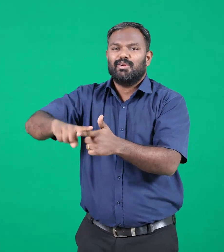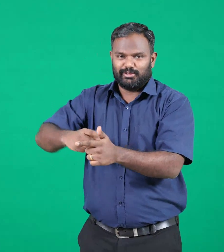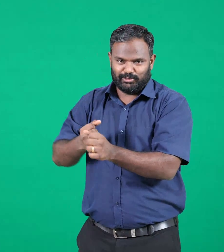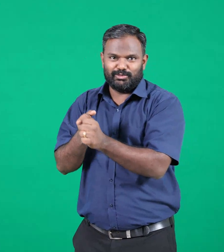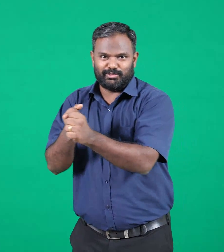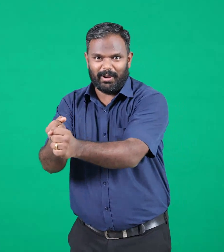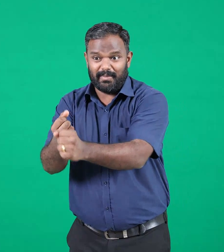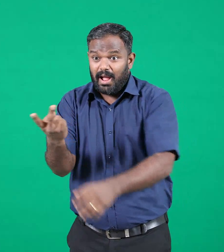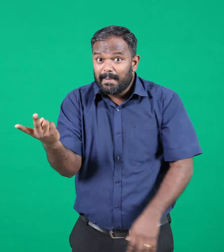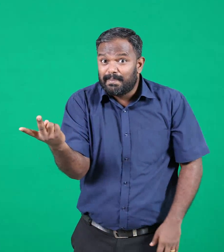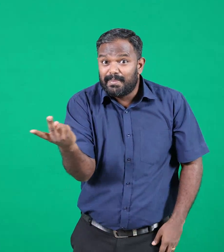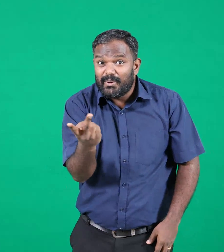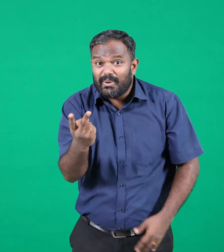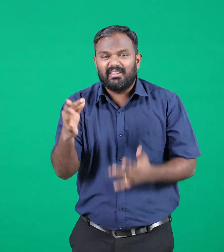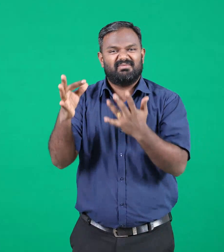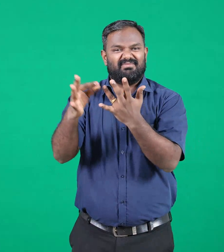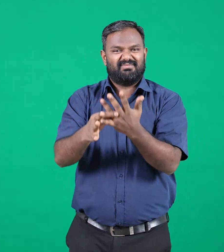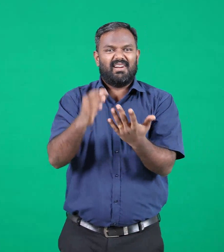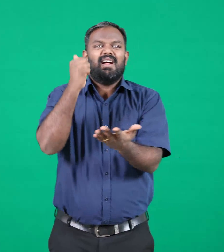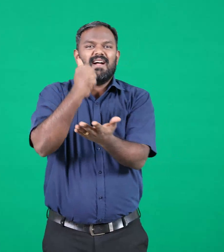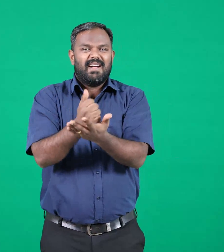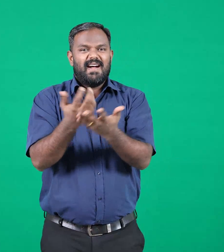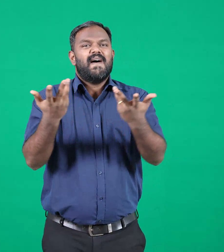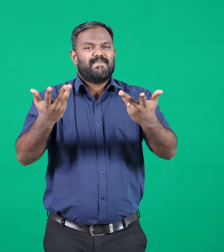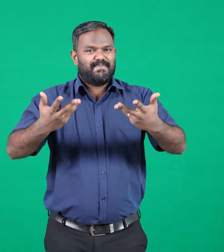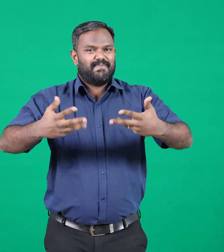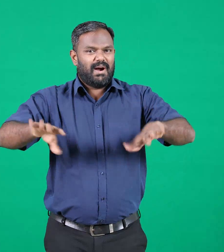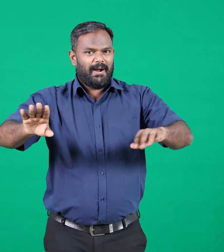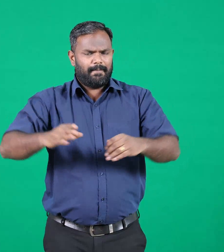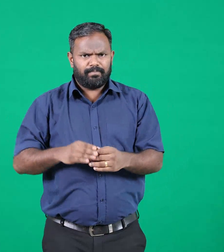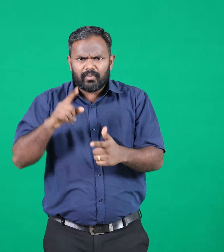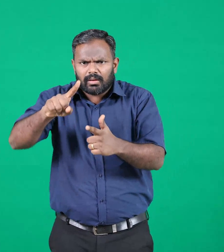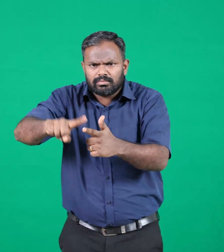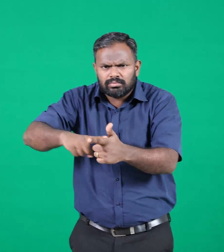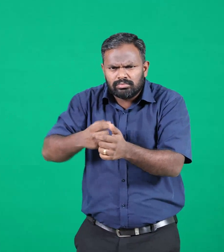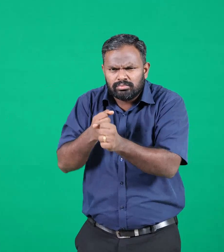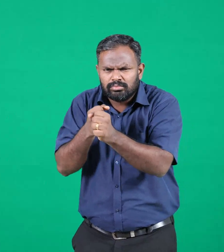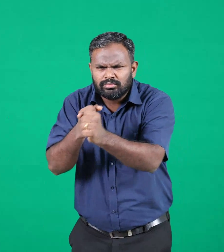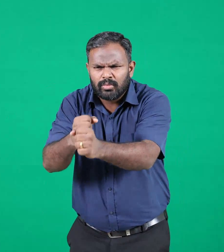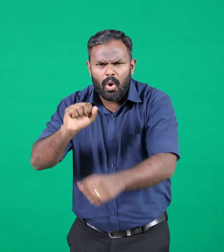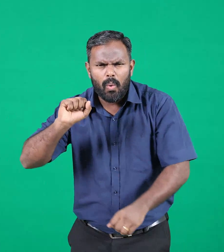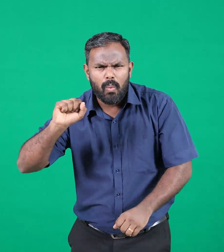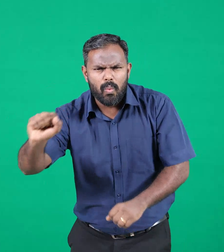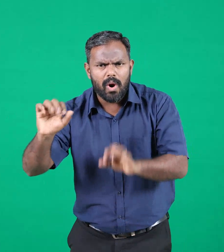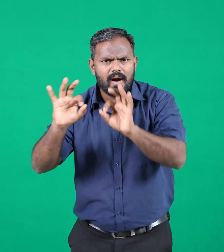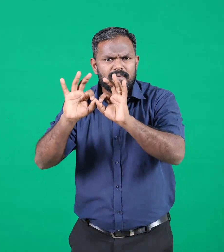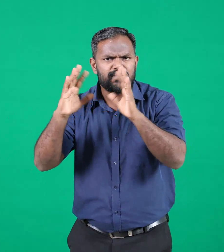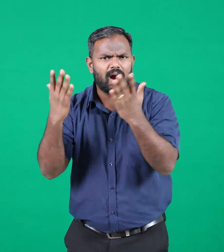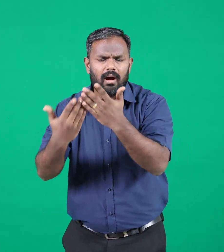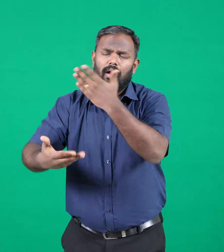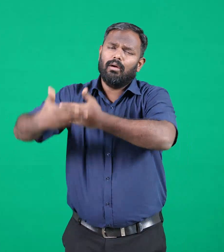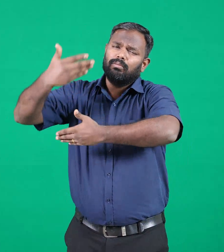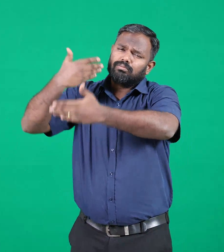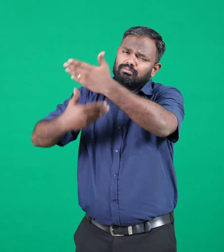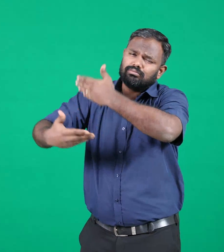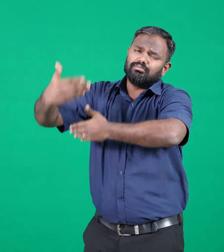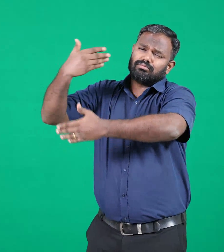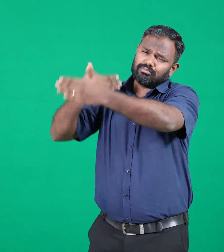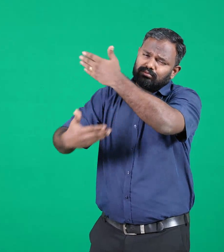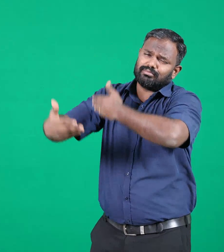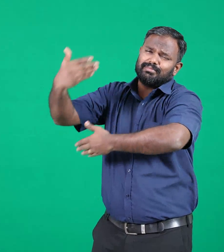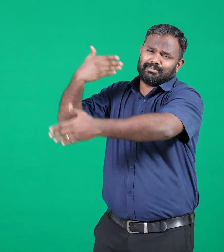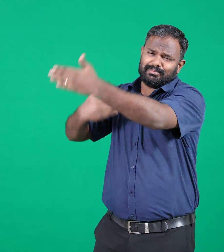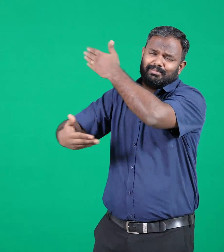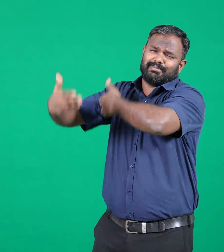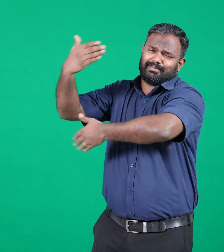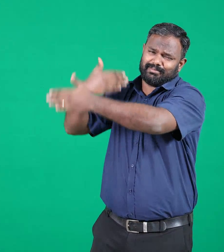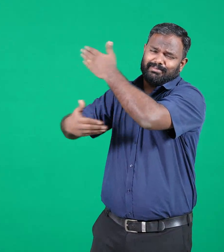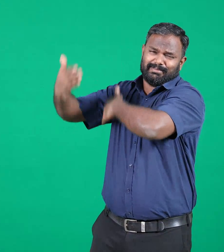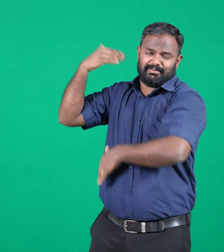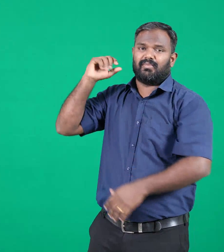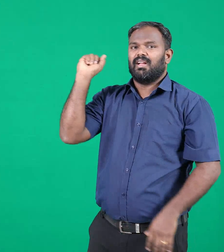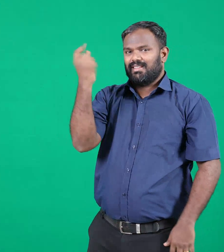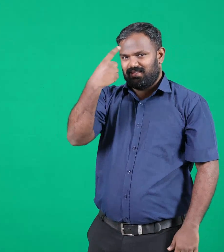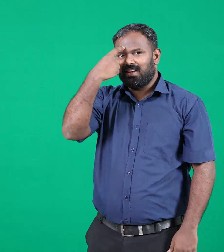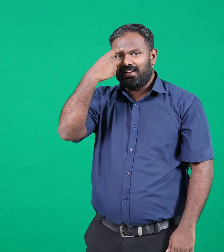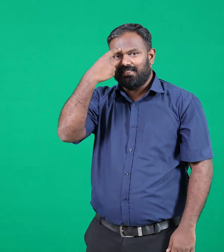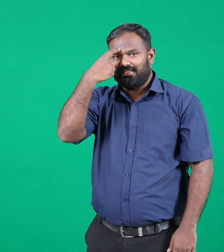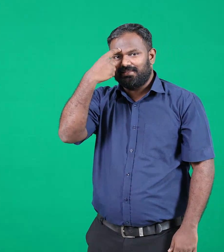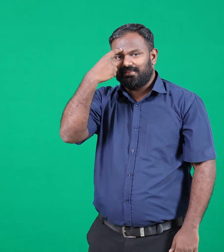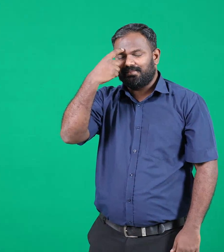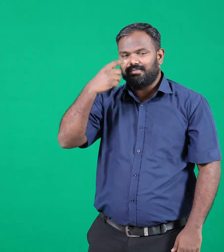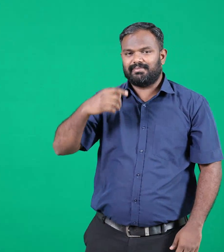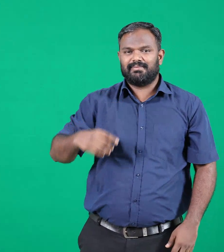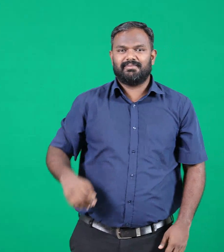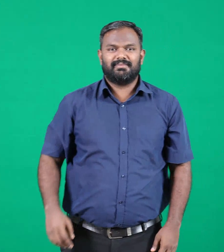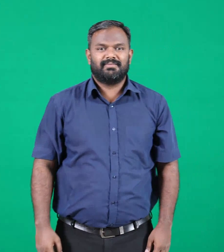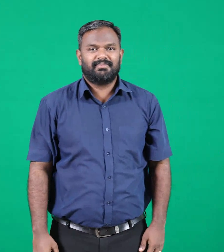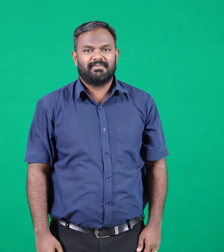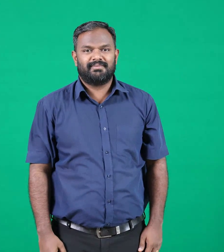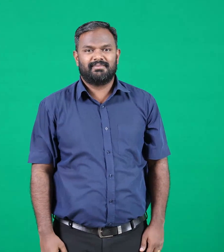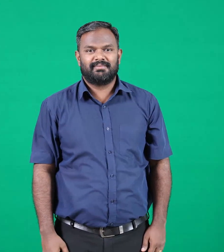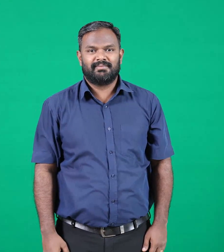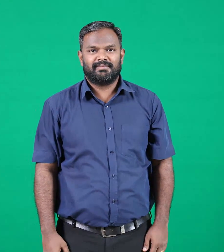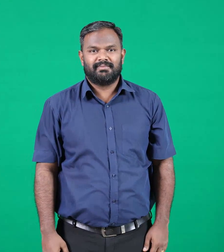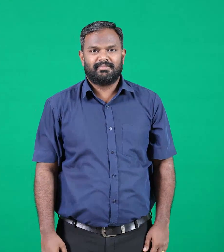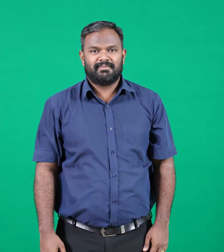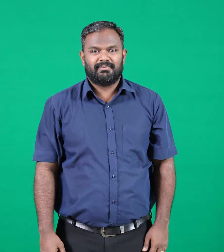And the virgin's name was Mary.